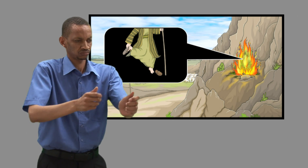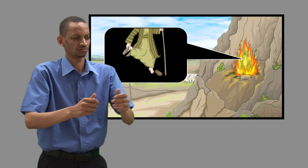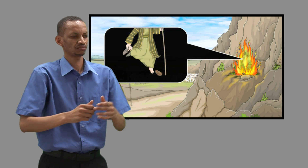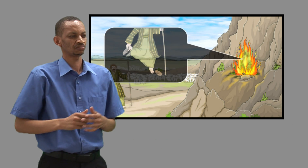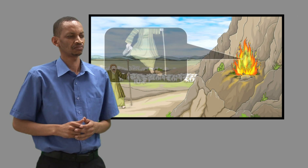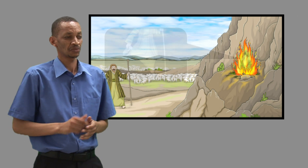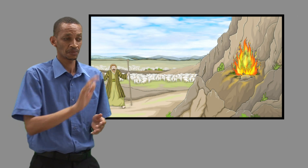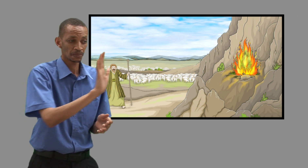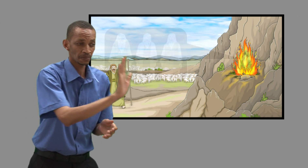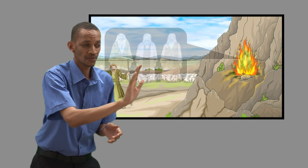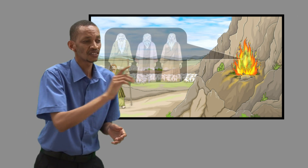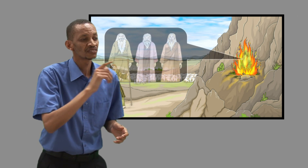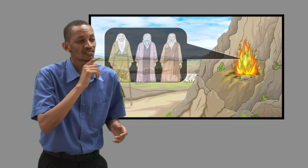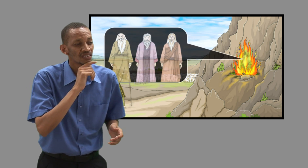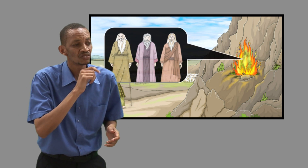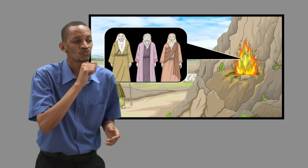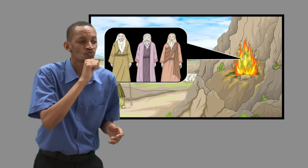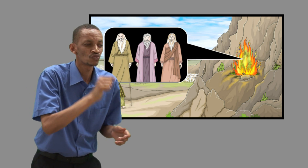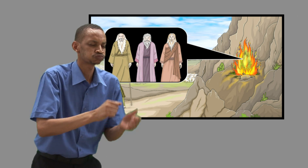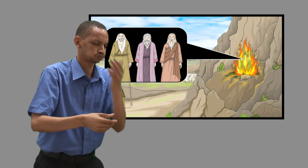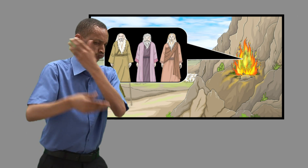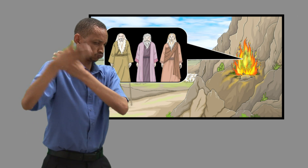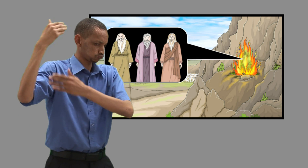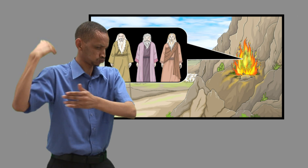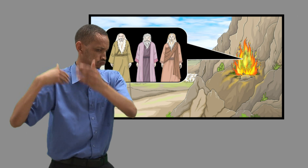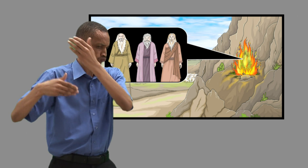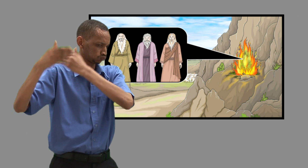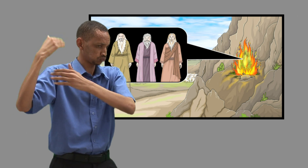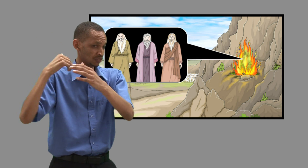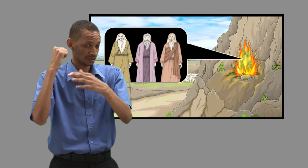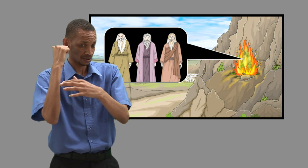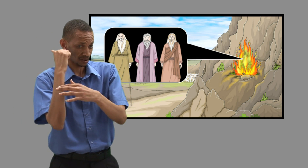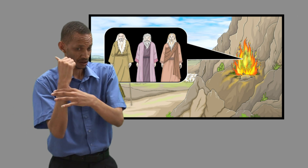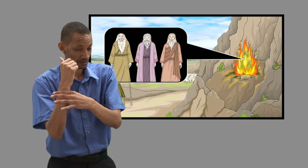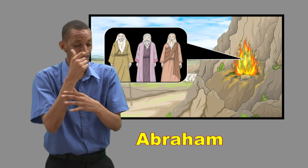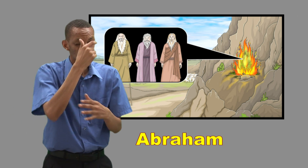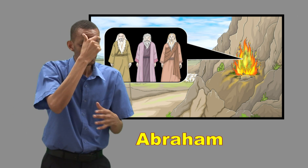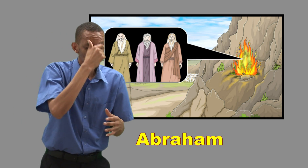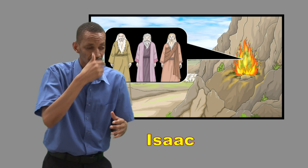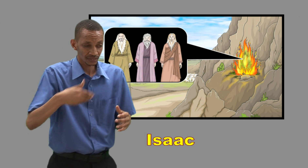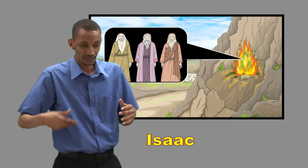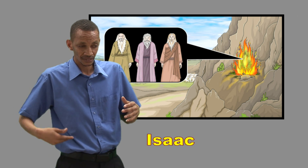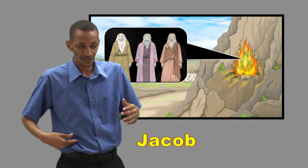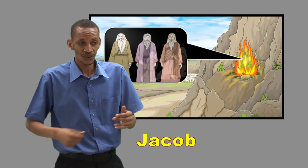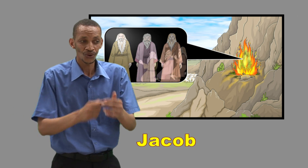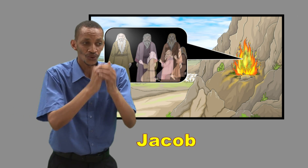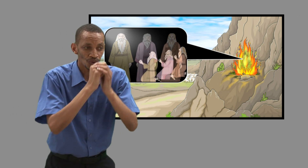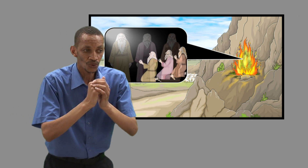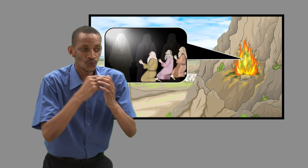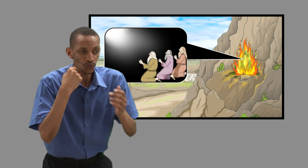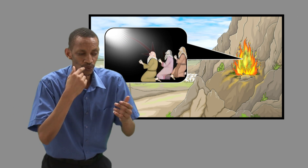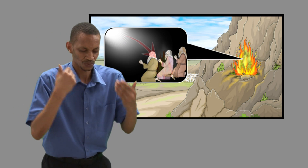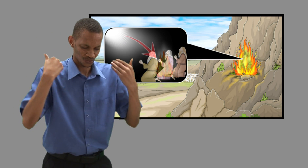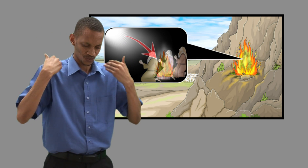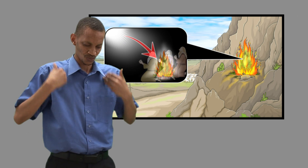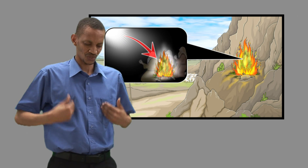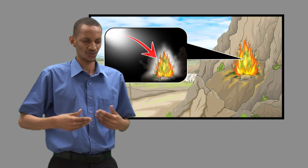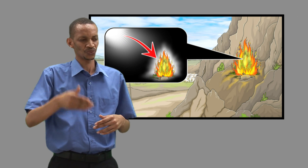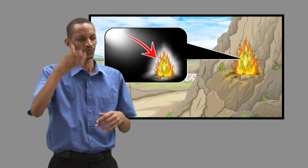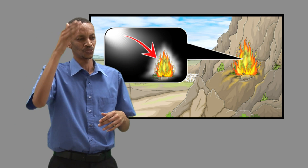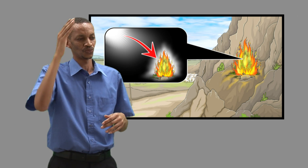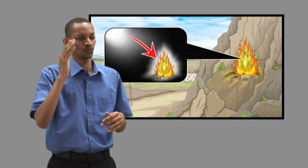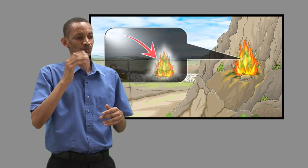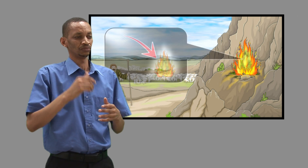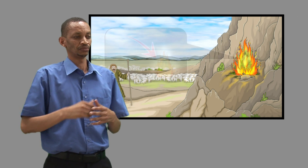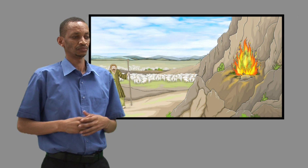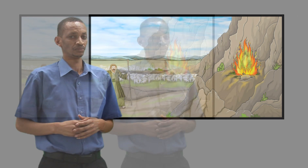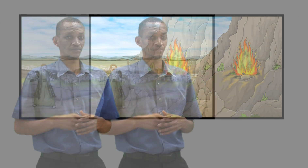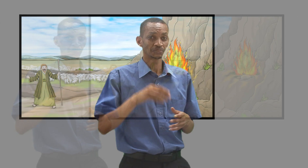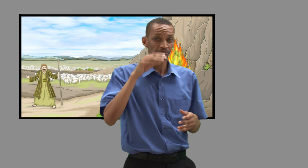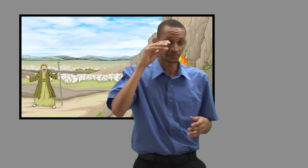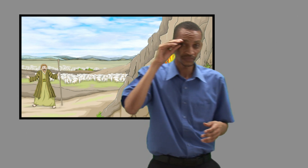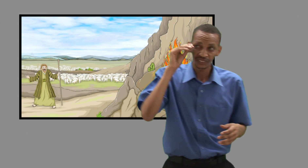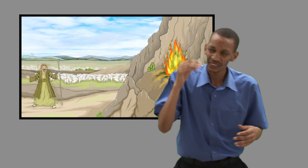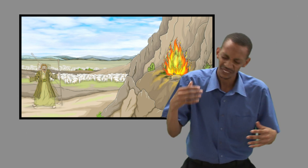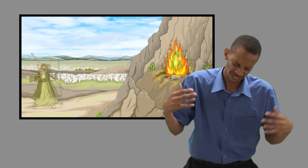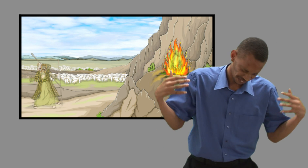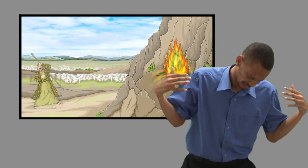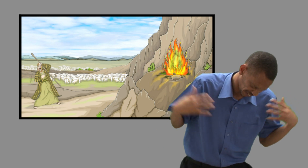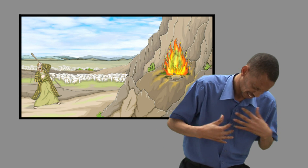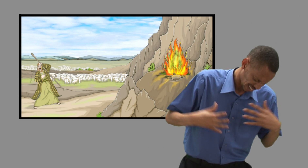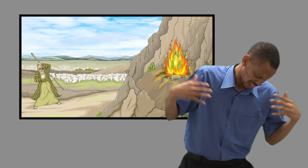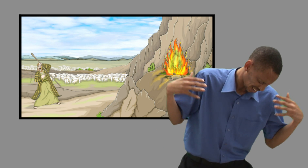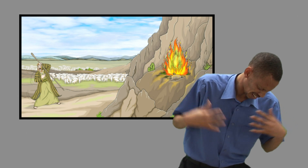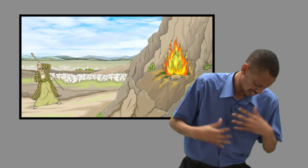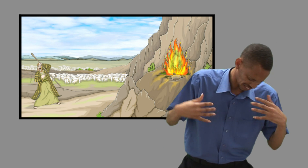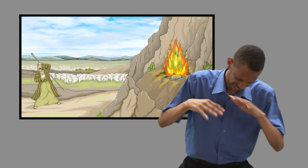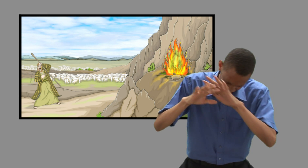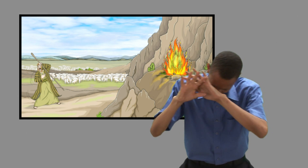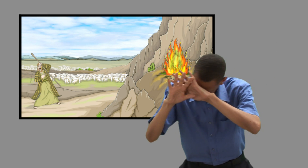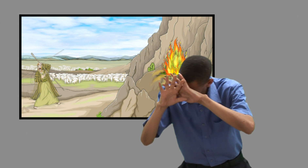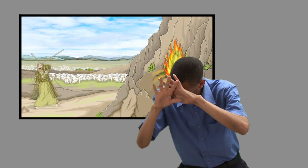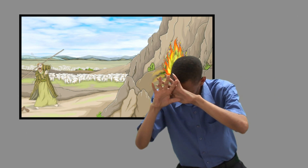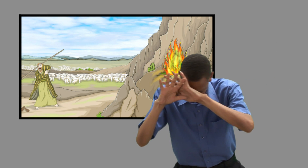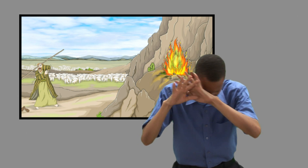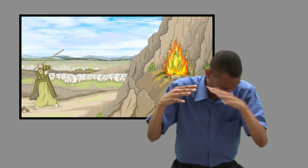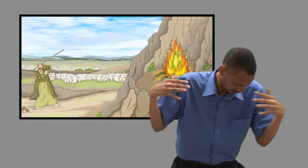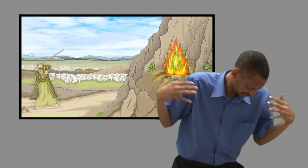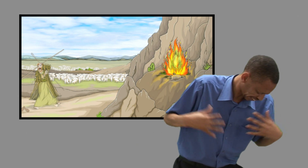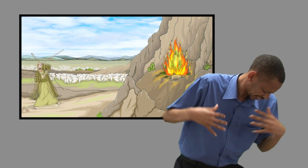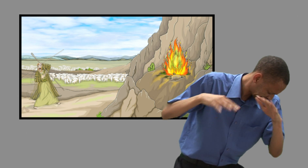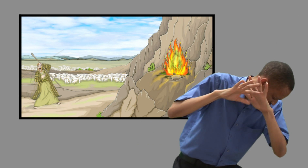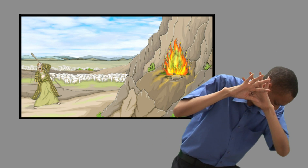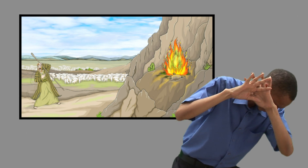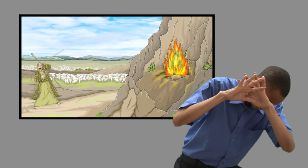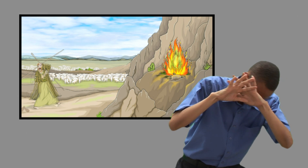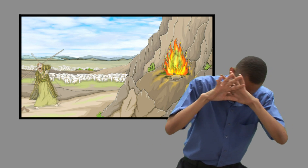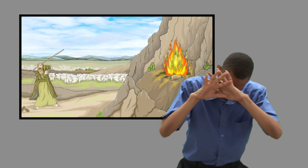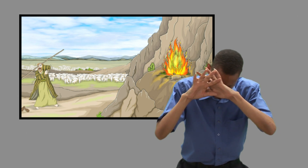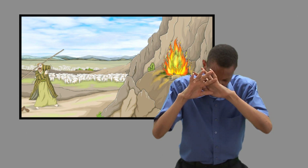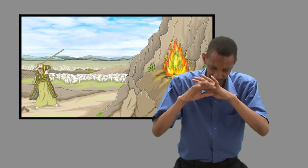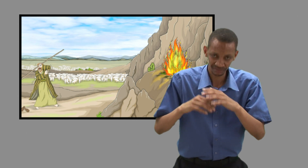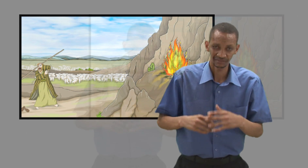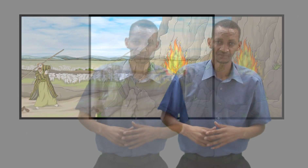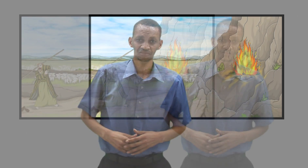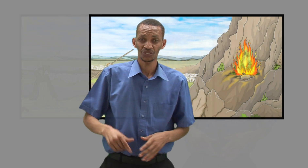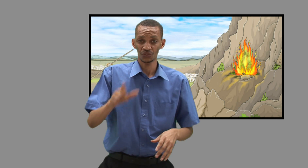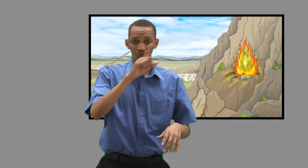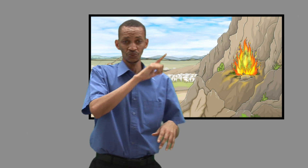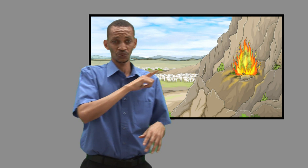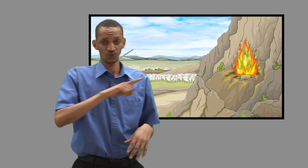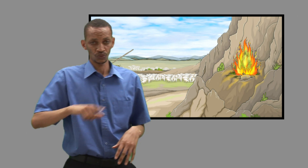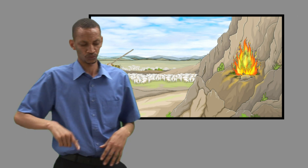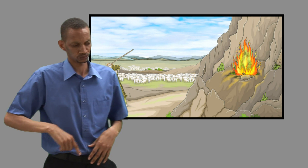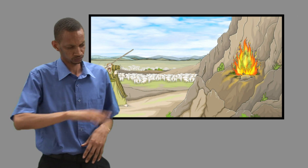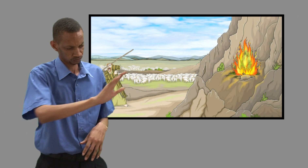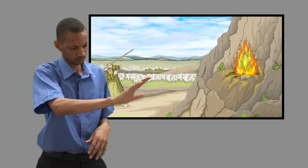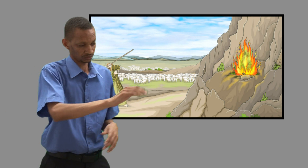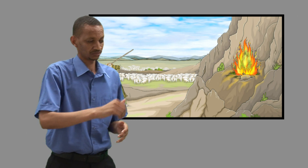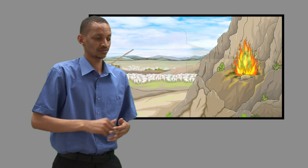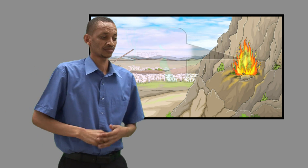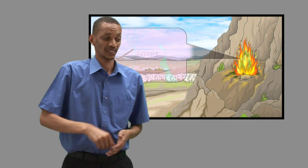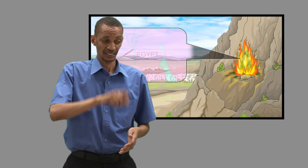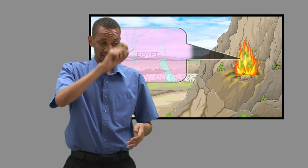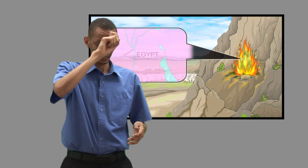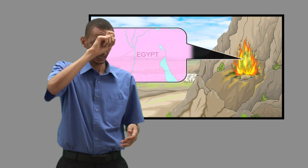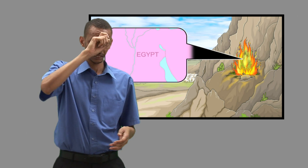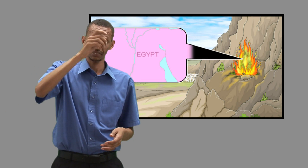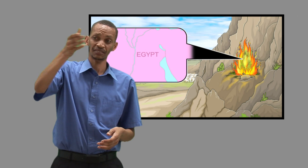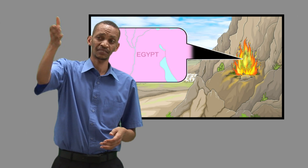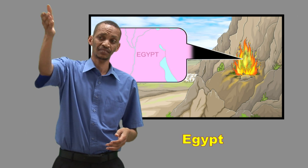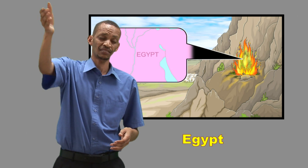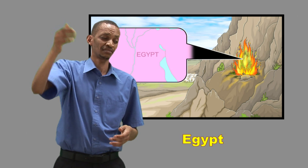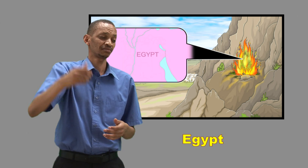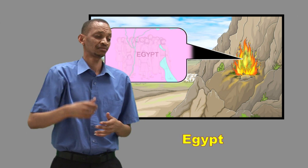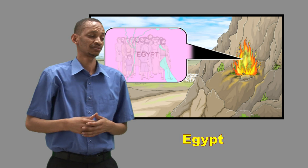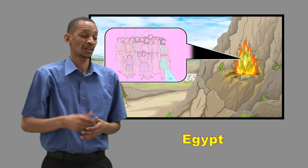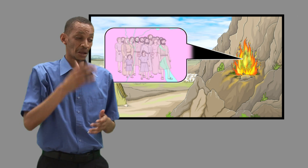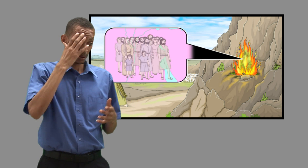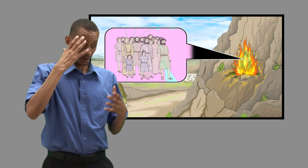Then He said, “I am the God of your father, the God of Abraham, the God of Isaac, and the God of Jacob.” At this, Moses hid his face, for he was afraid to look at God.